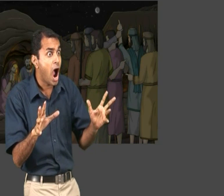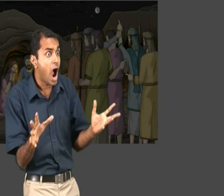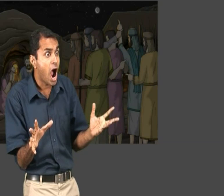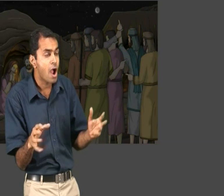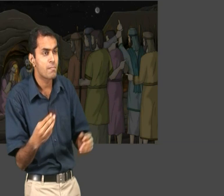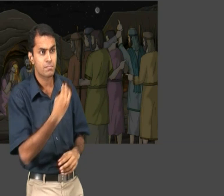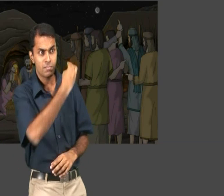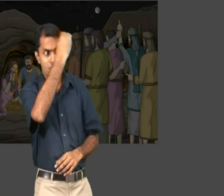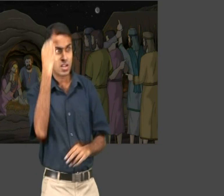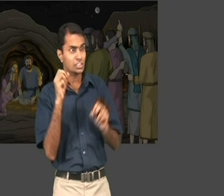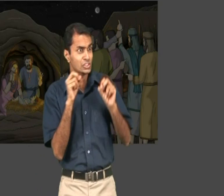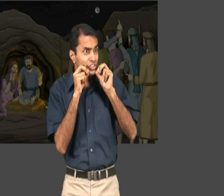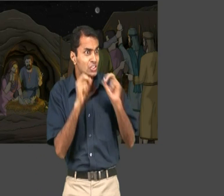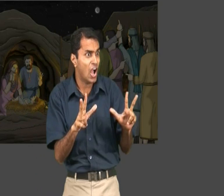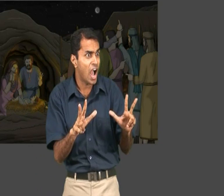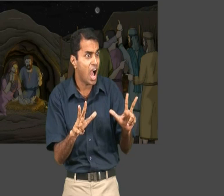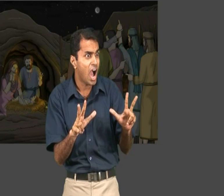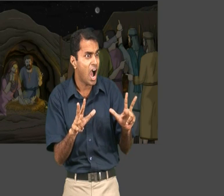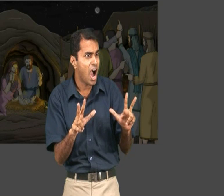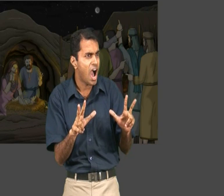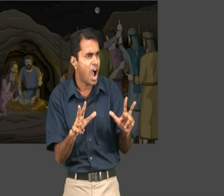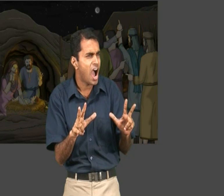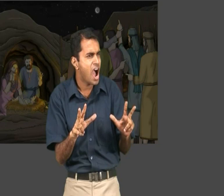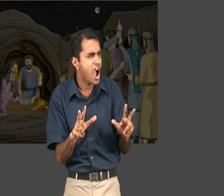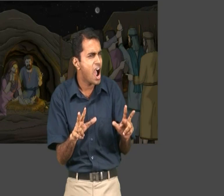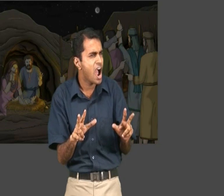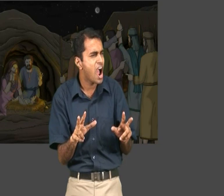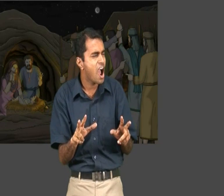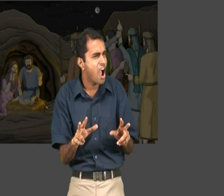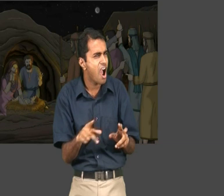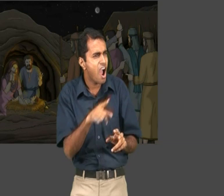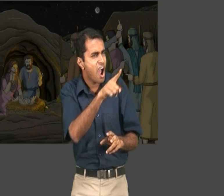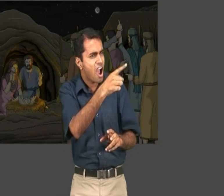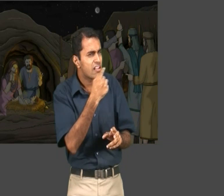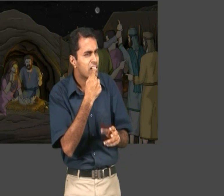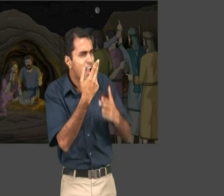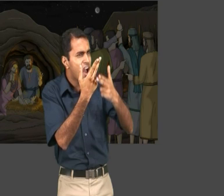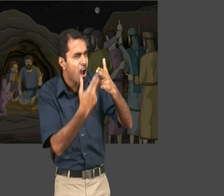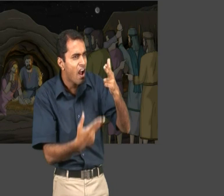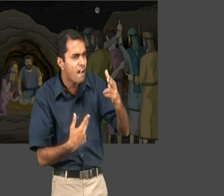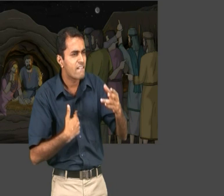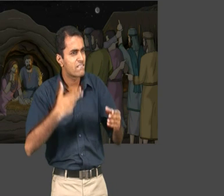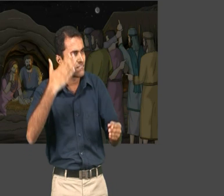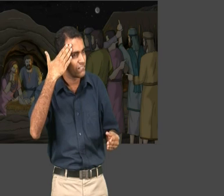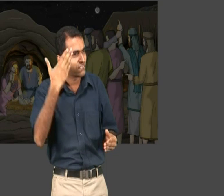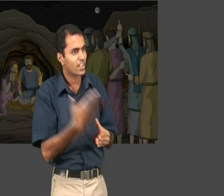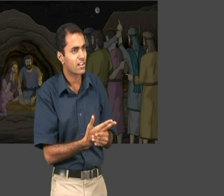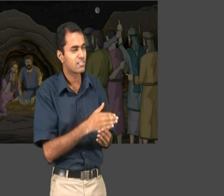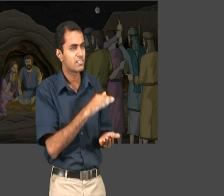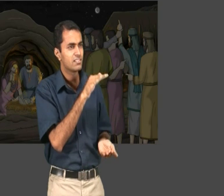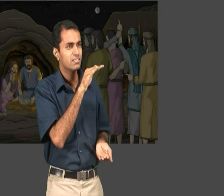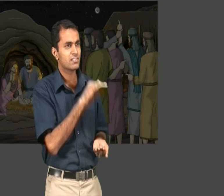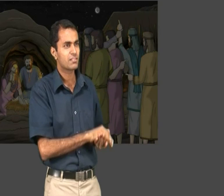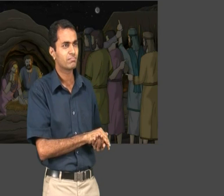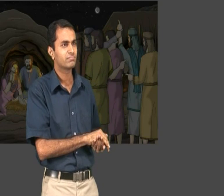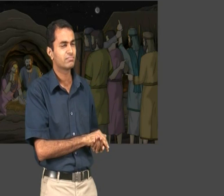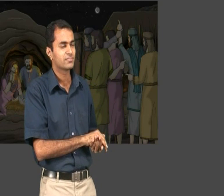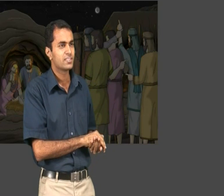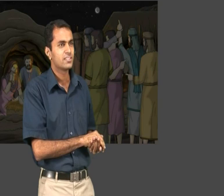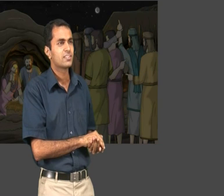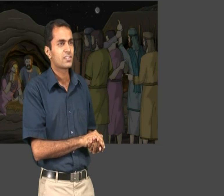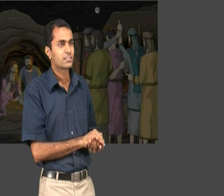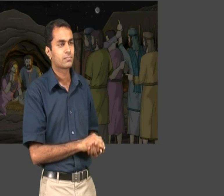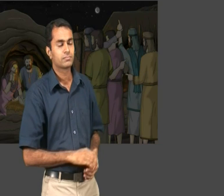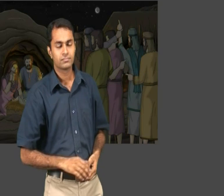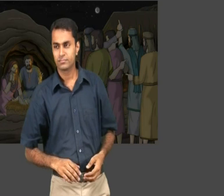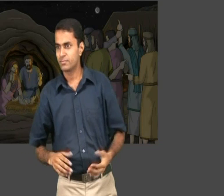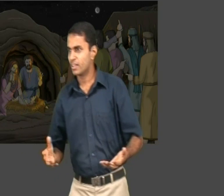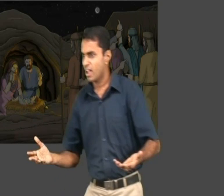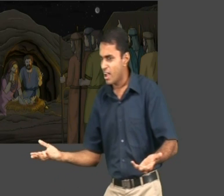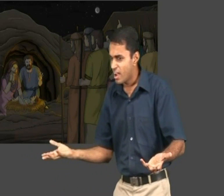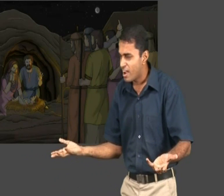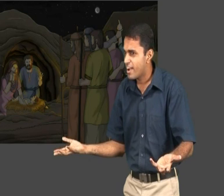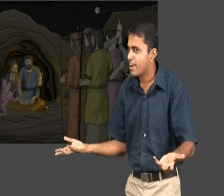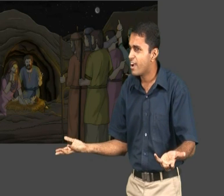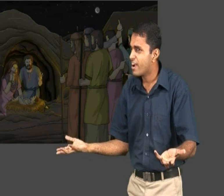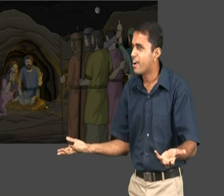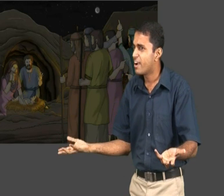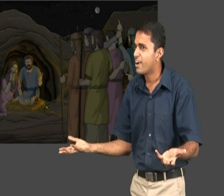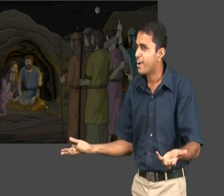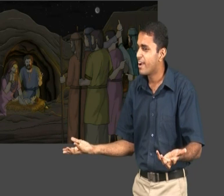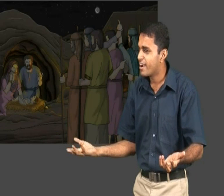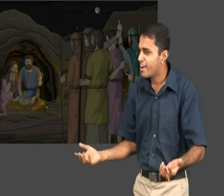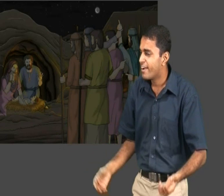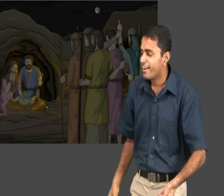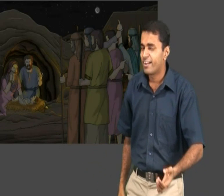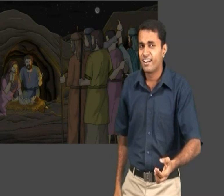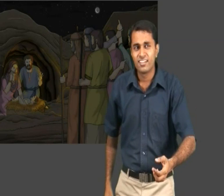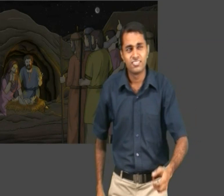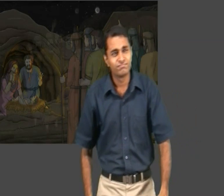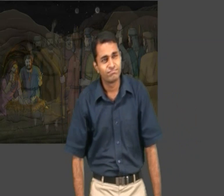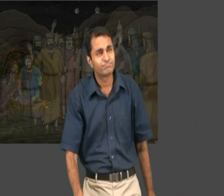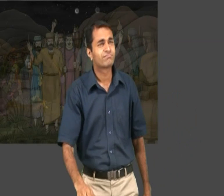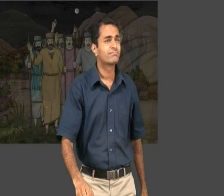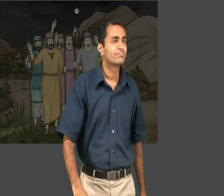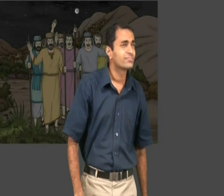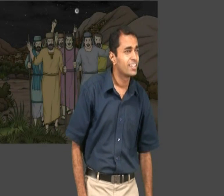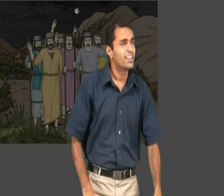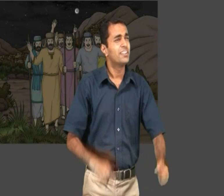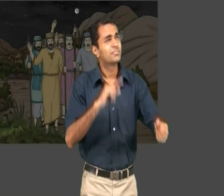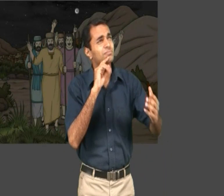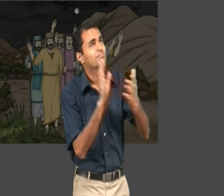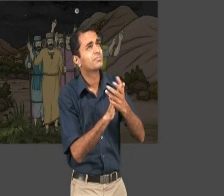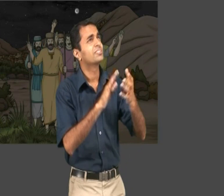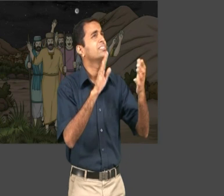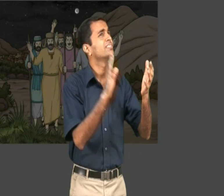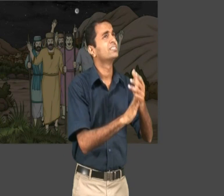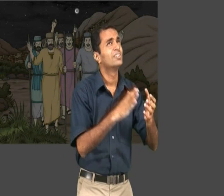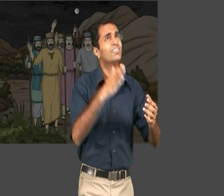But Mary treasured up all these things and pondered them in her heart.